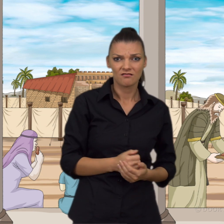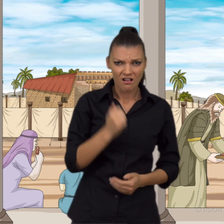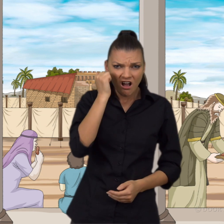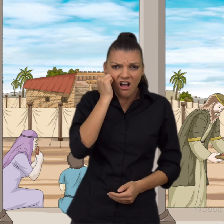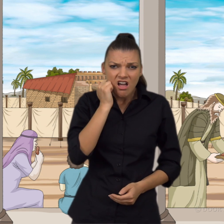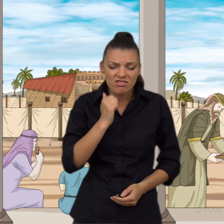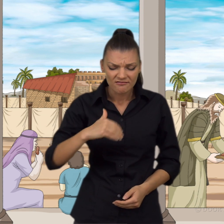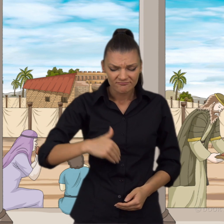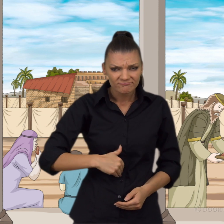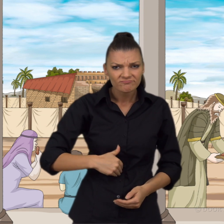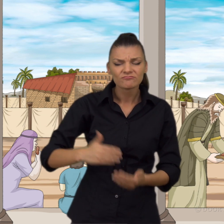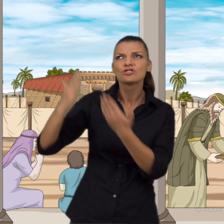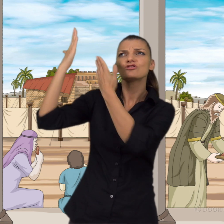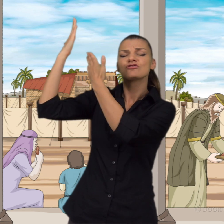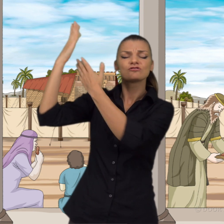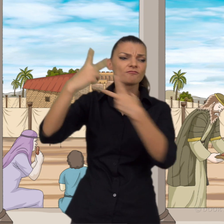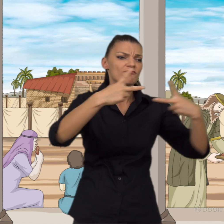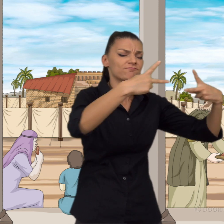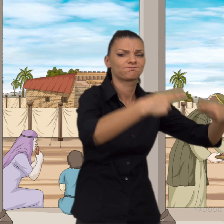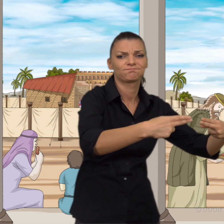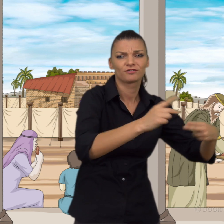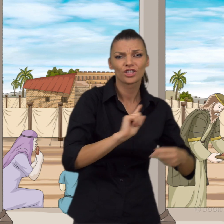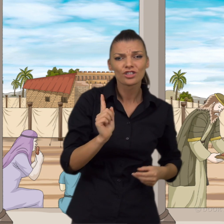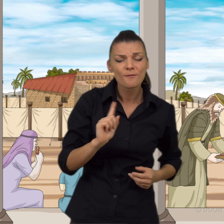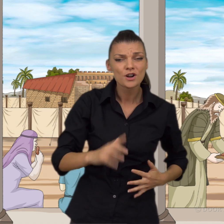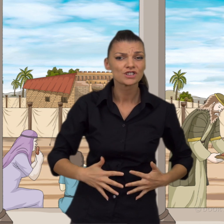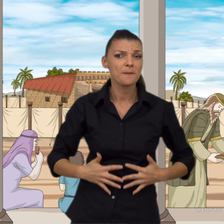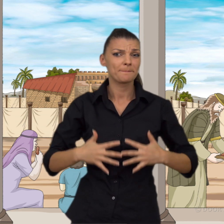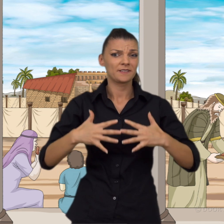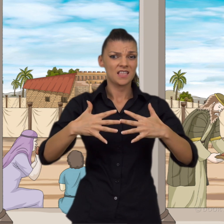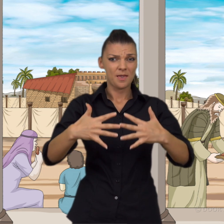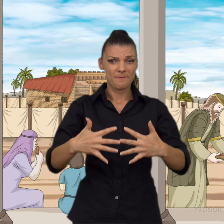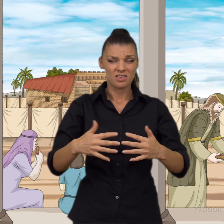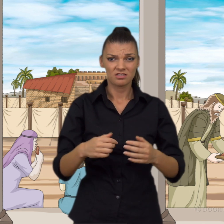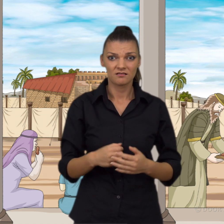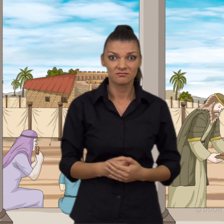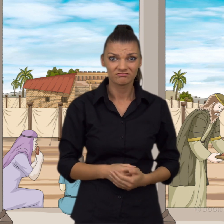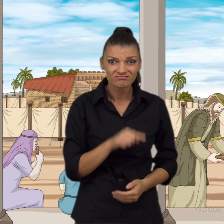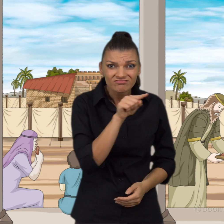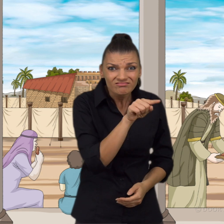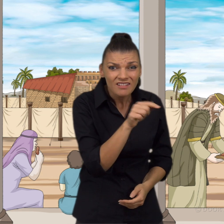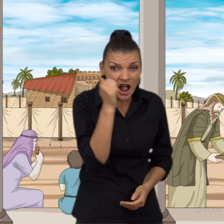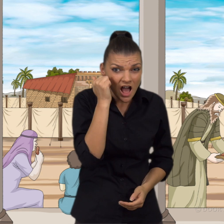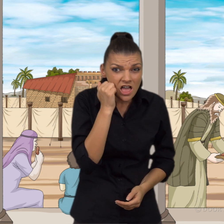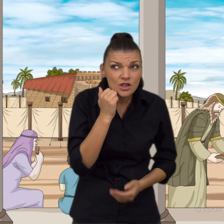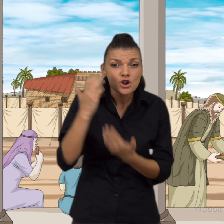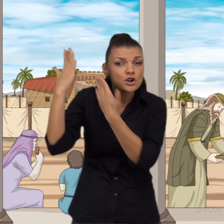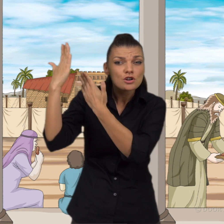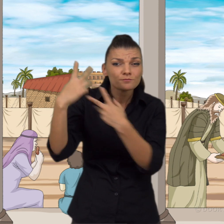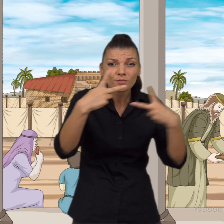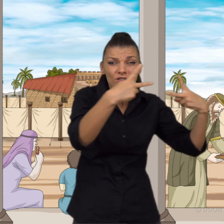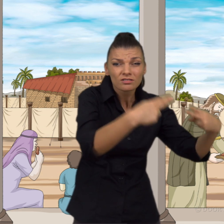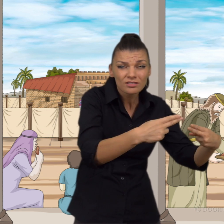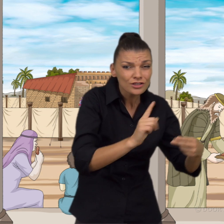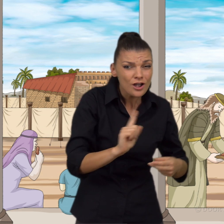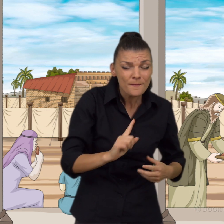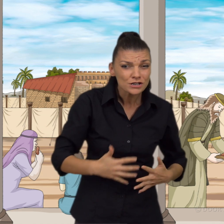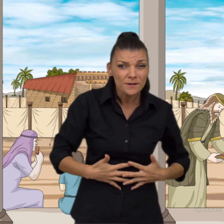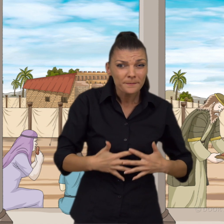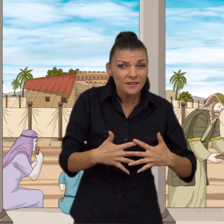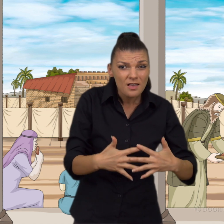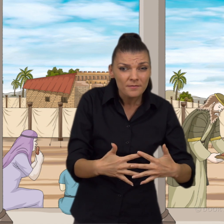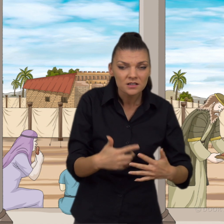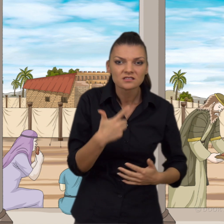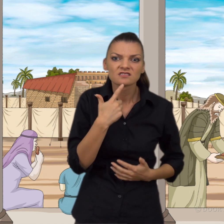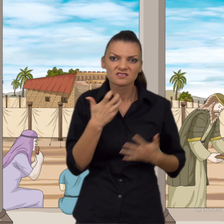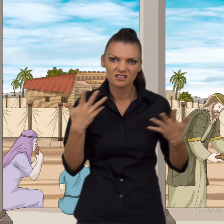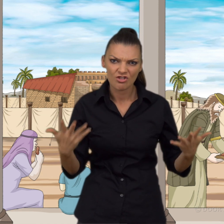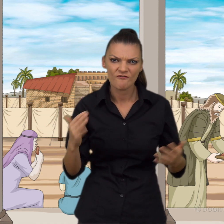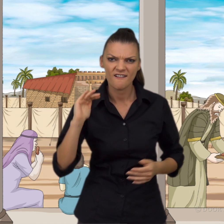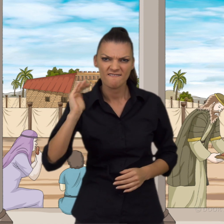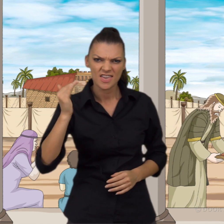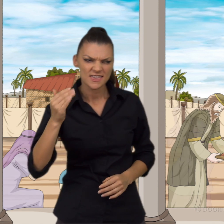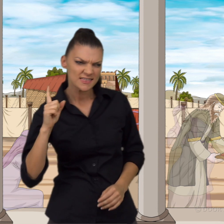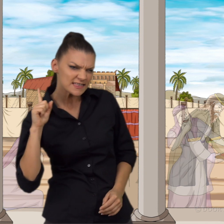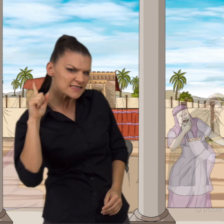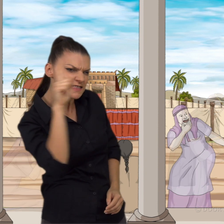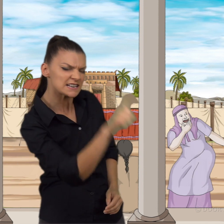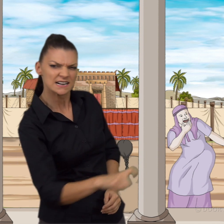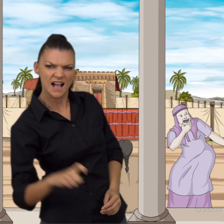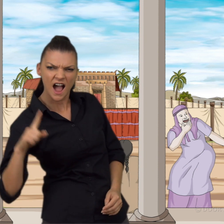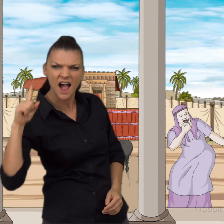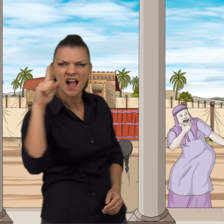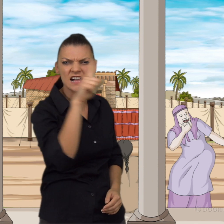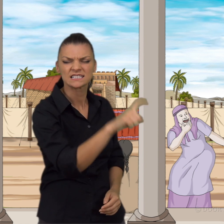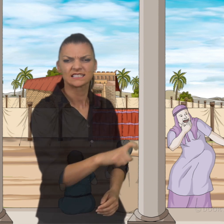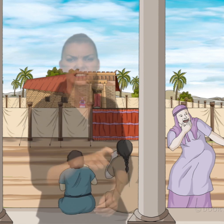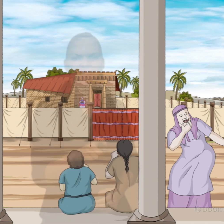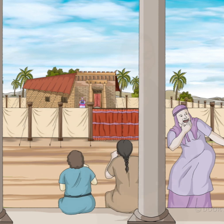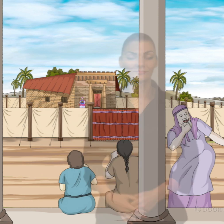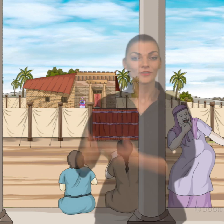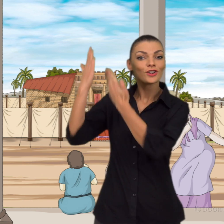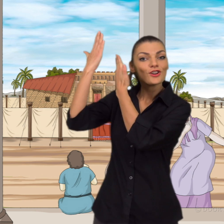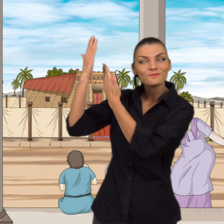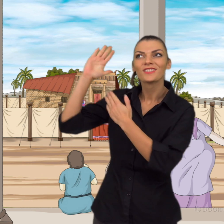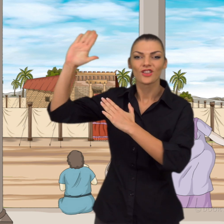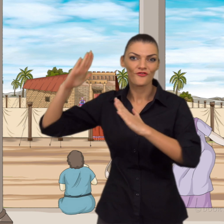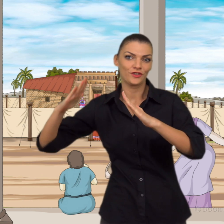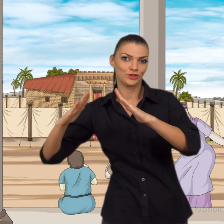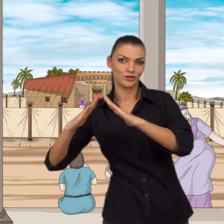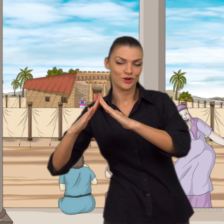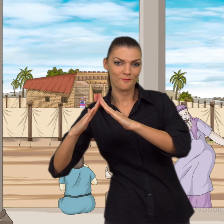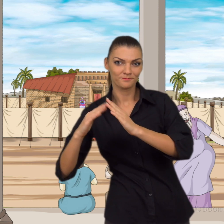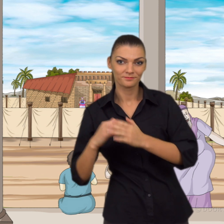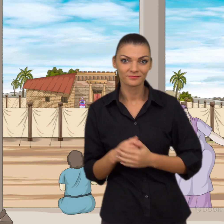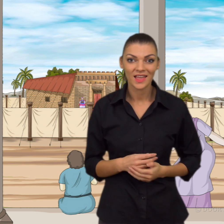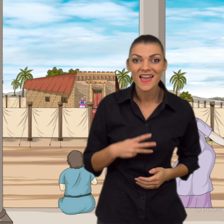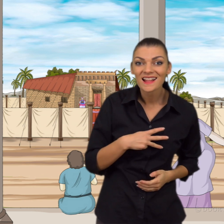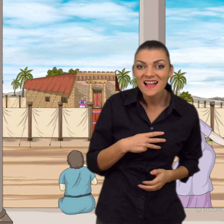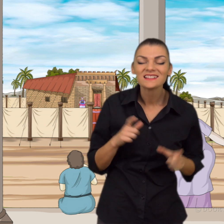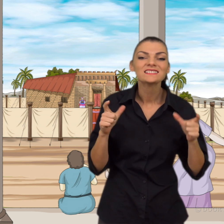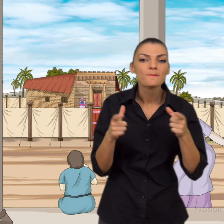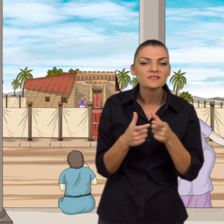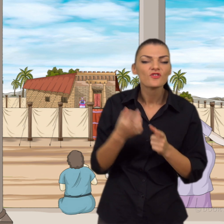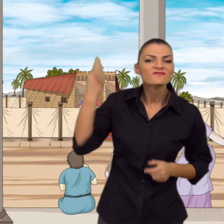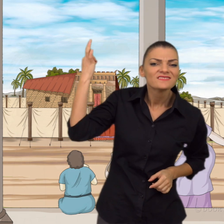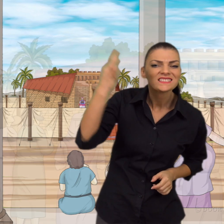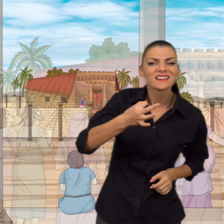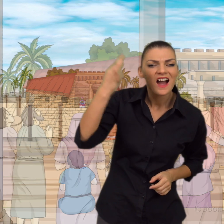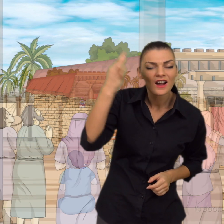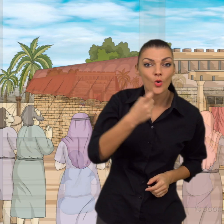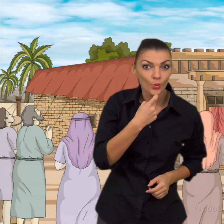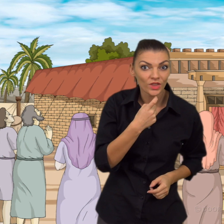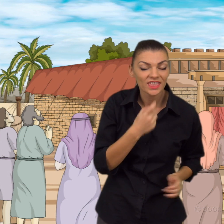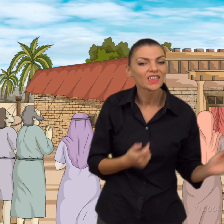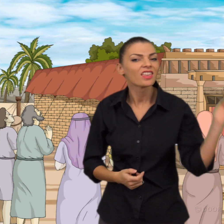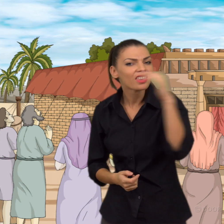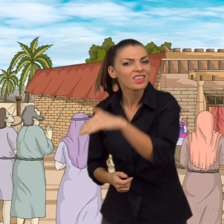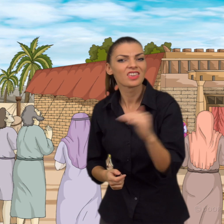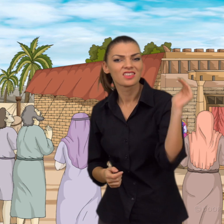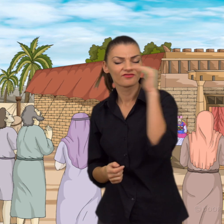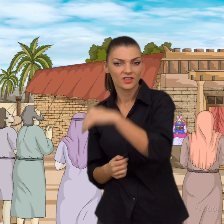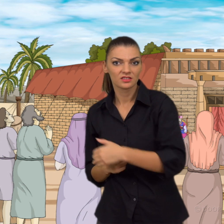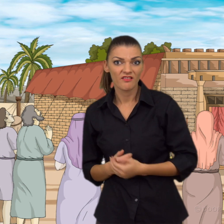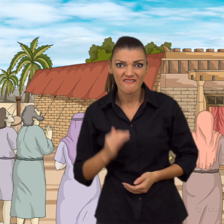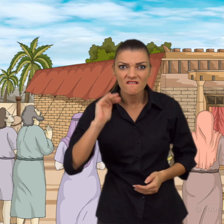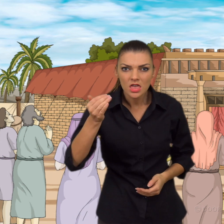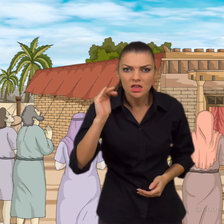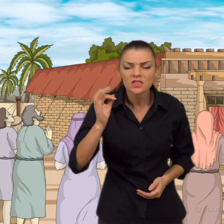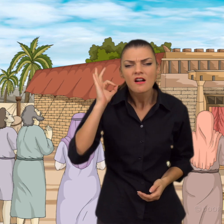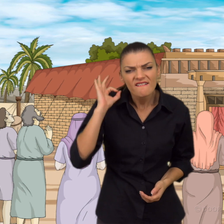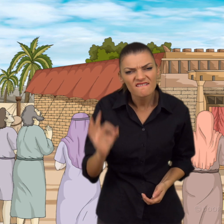Because the LORD had closed Hannah’s womb, her rival would provoke her and taunt her viciously. And this went on year after year.